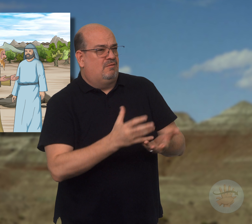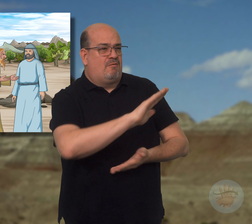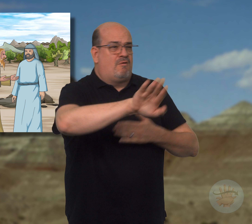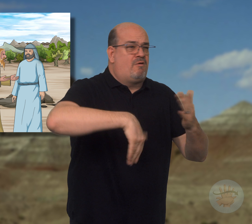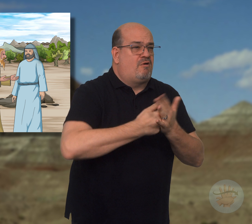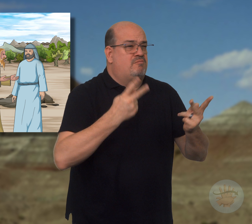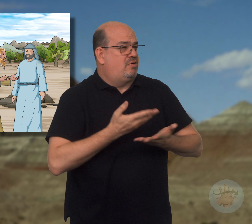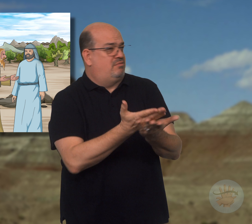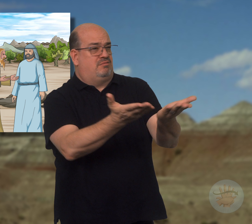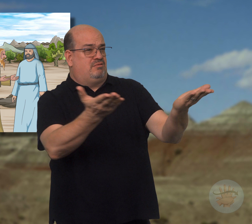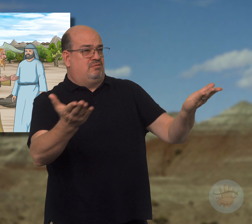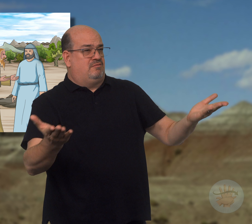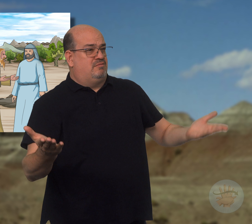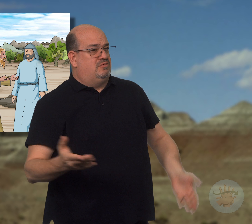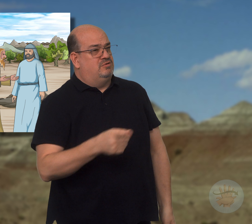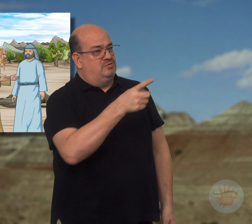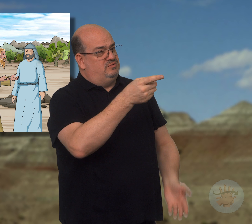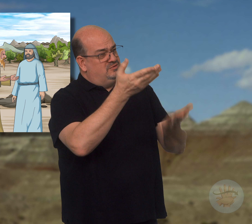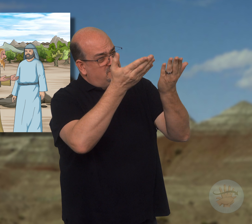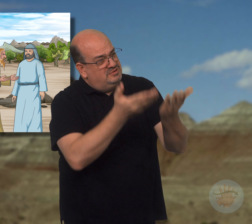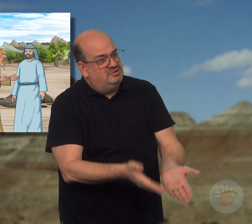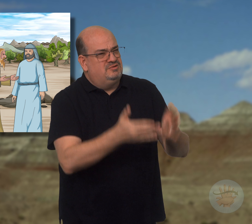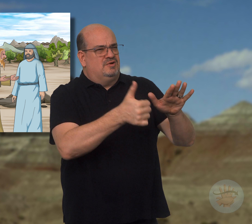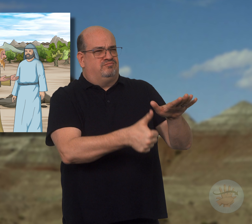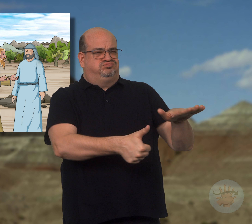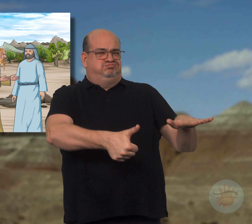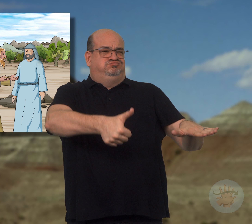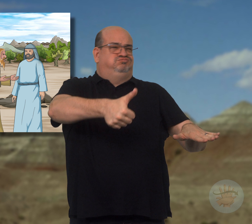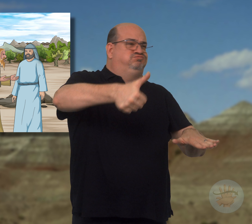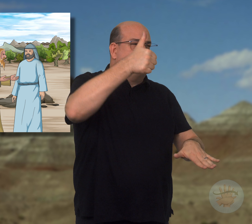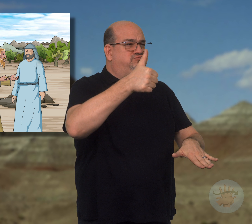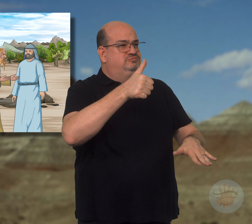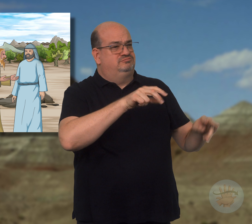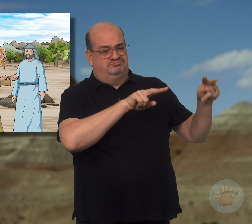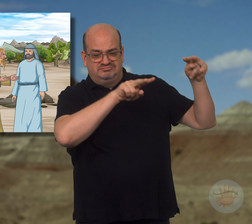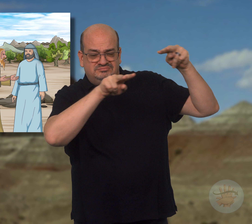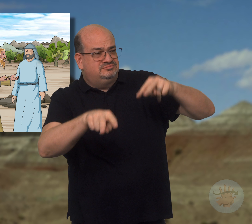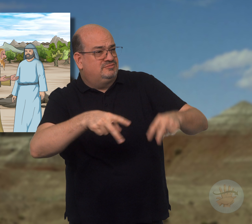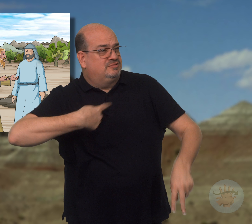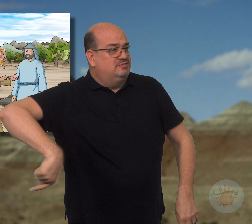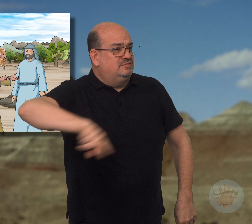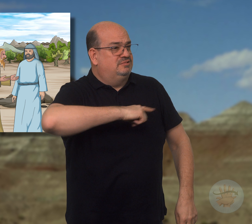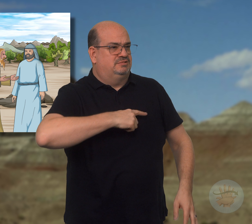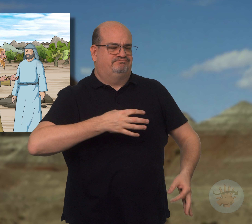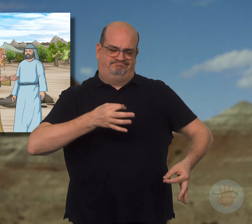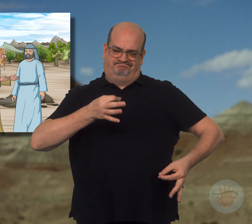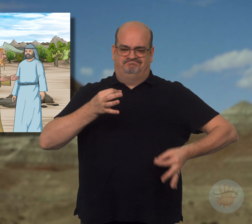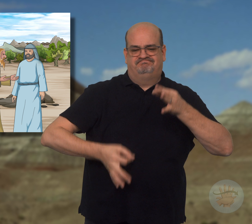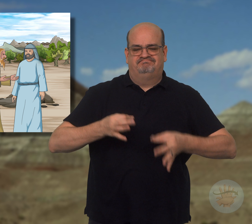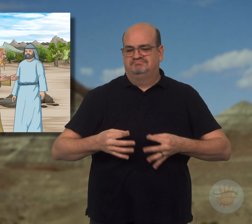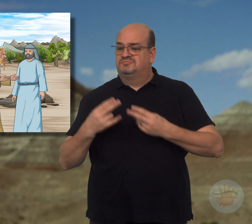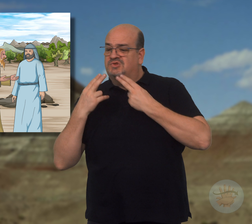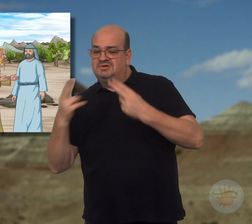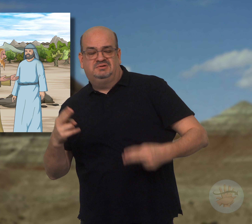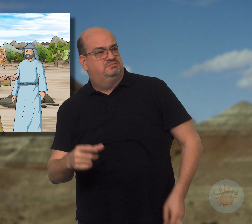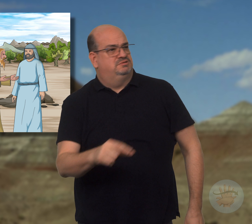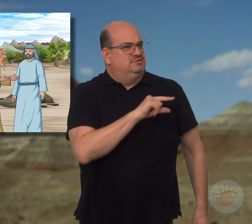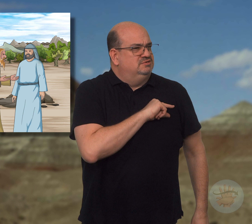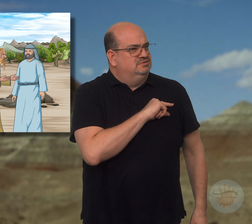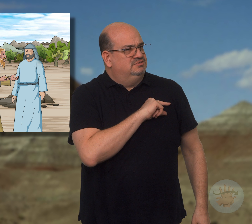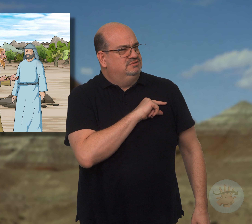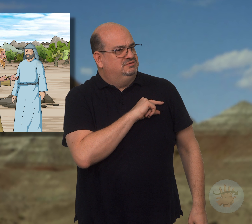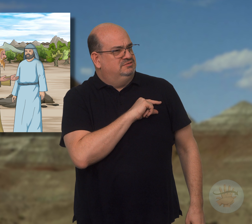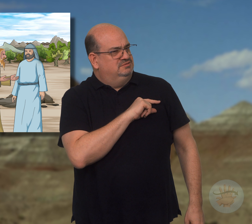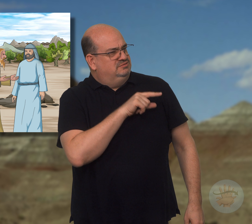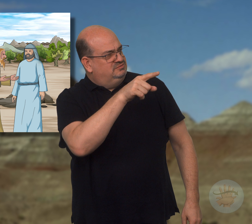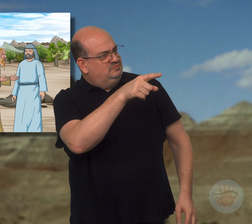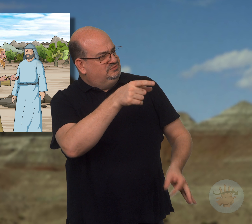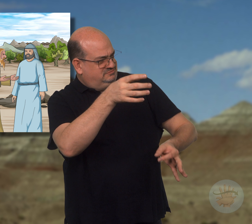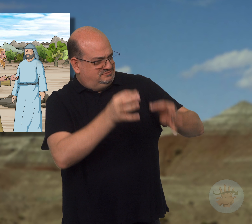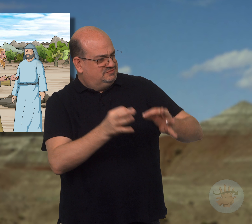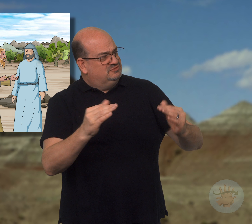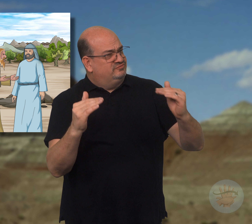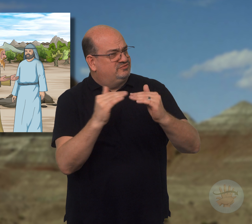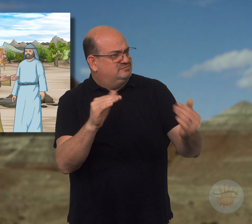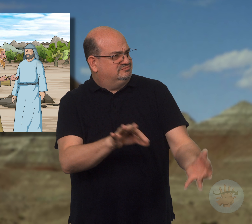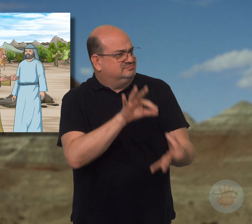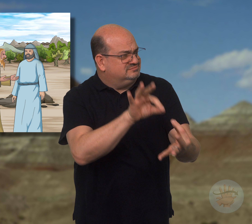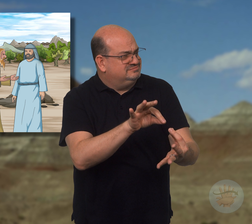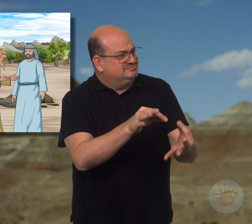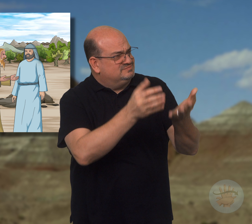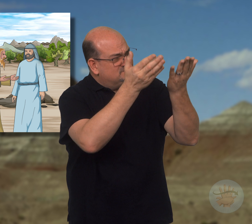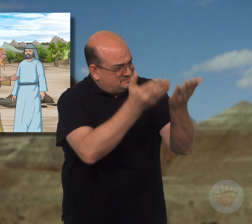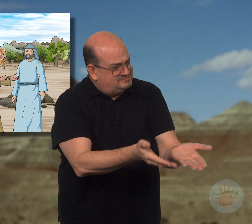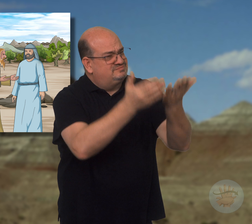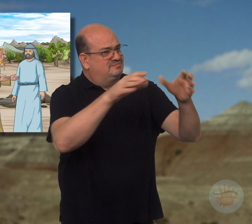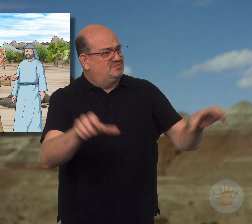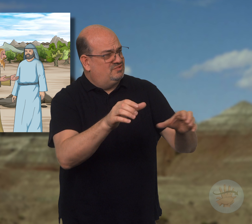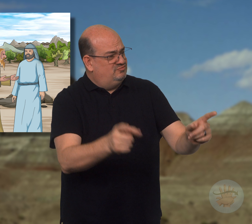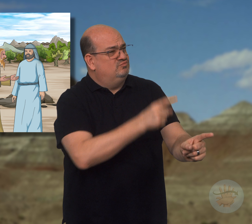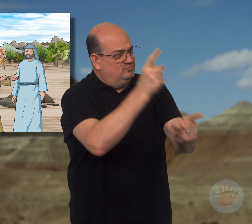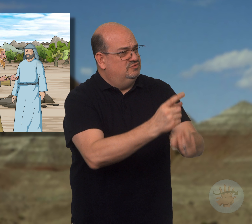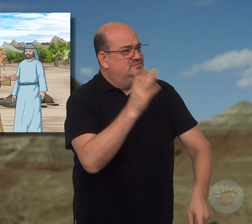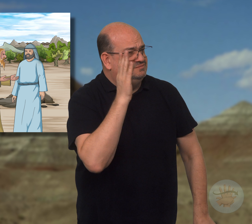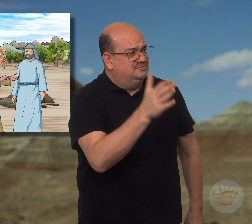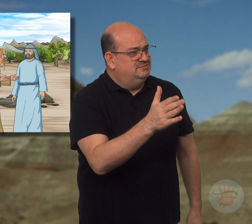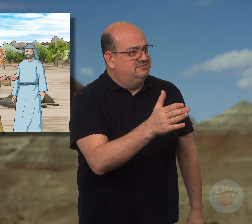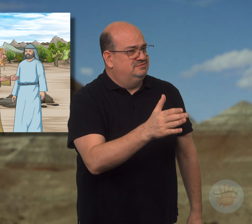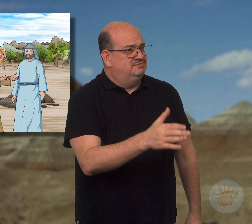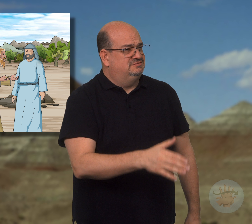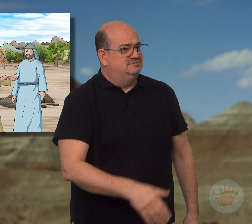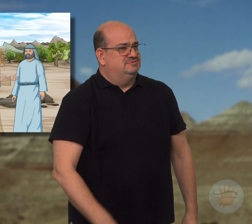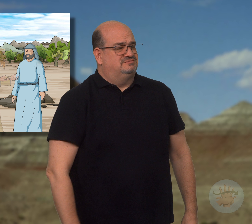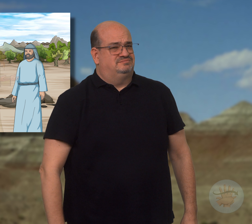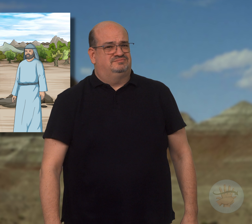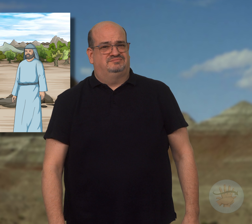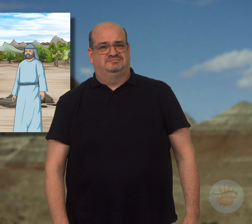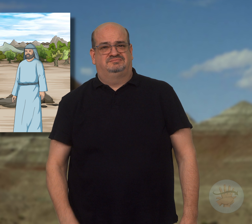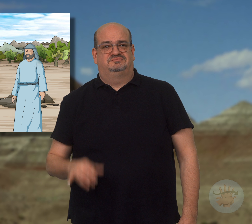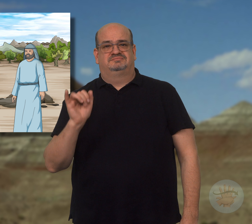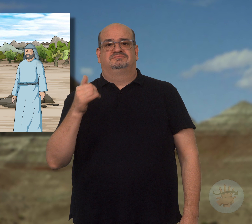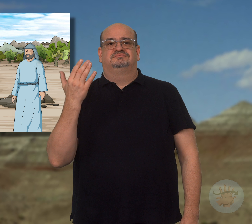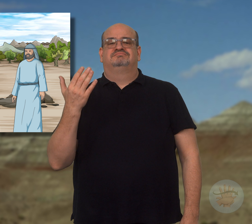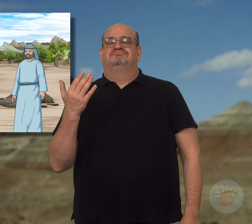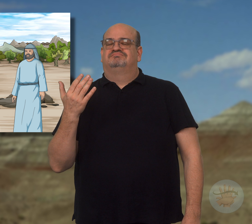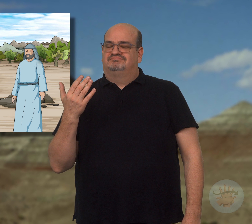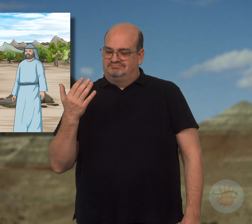Far be it from You! Will not the Judge of all the earth do what is right?”